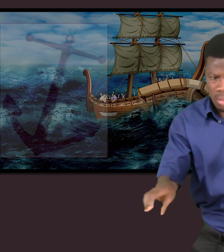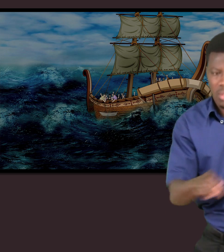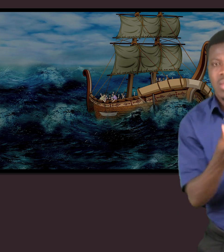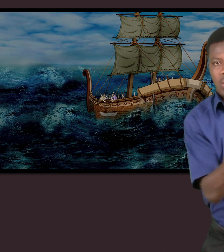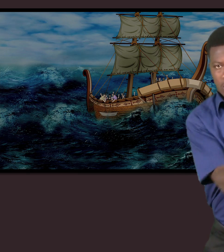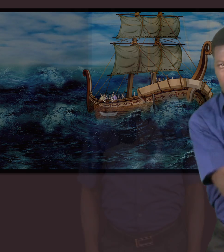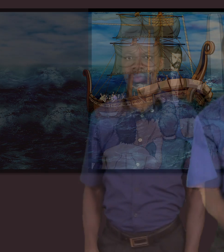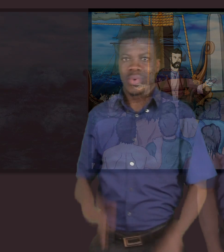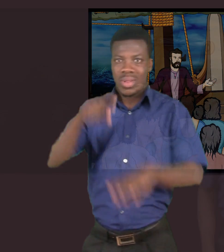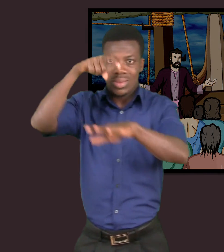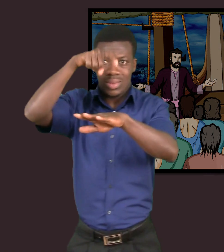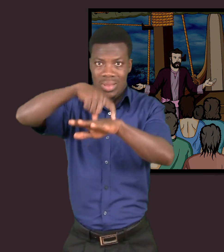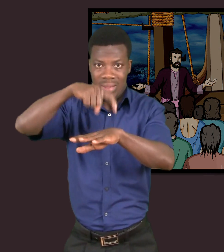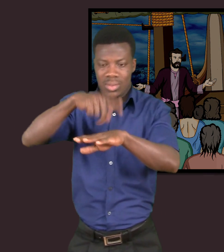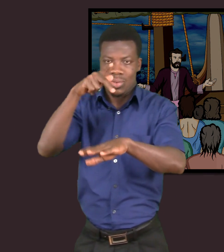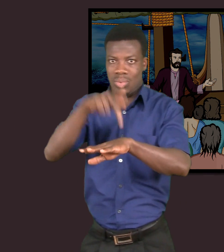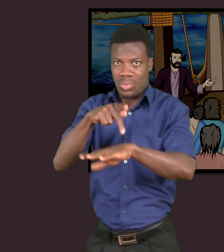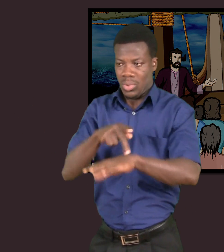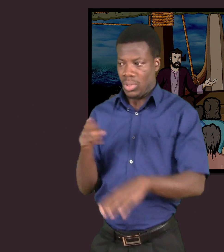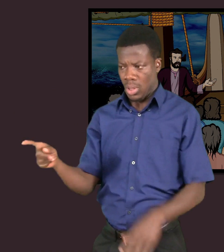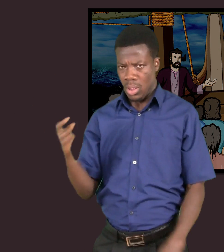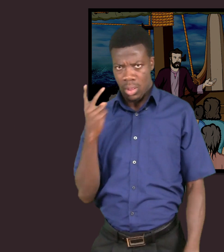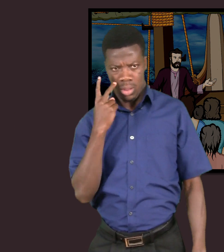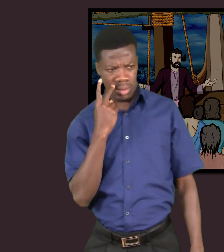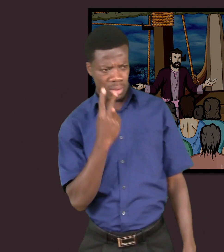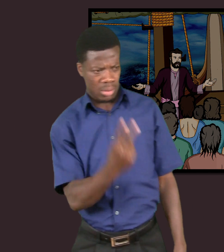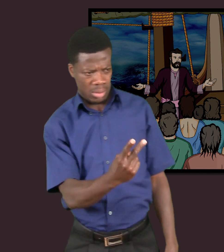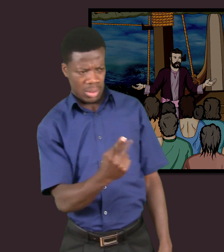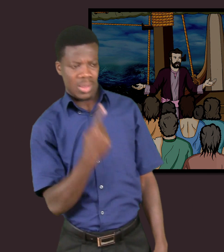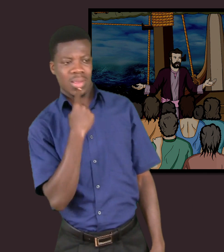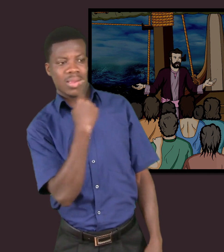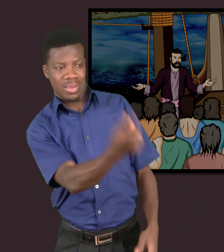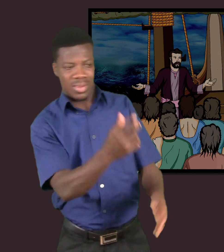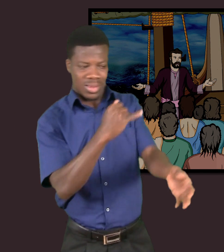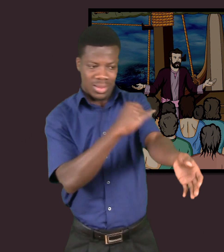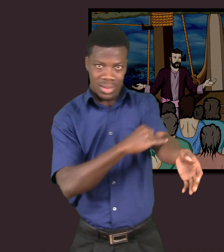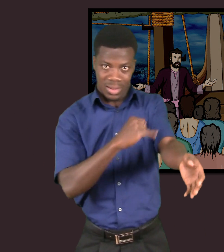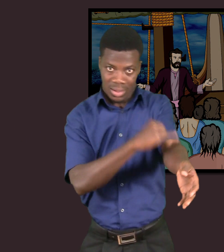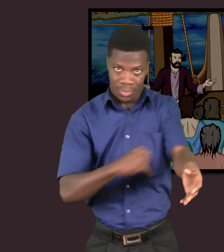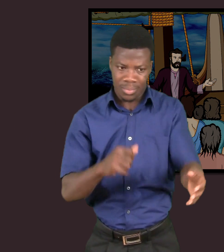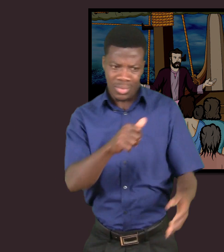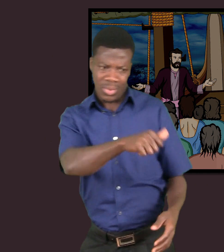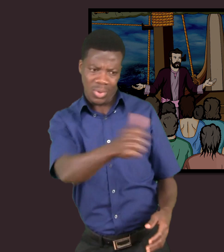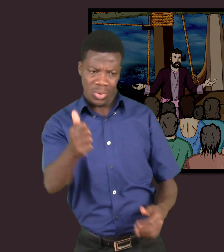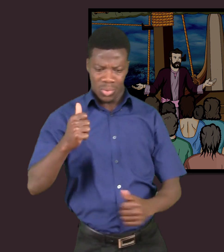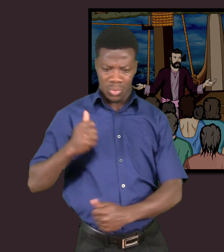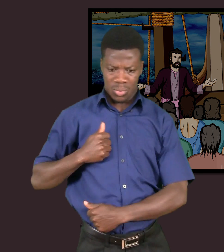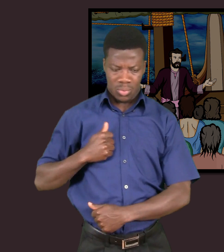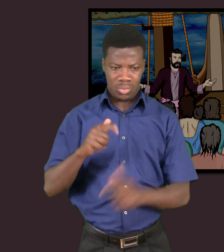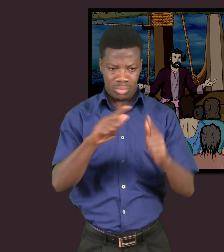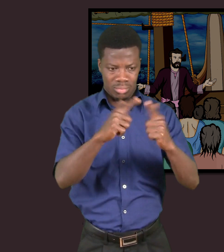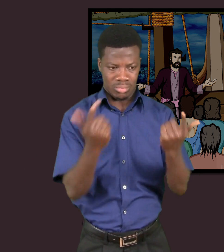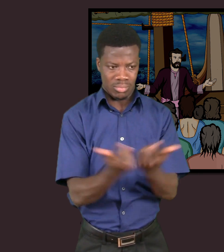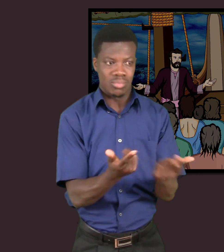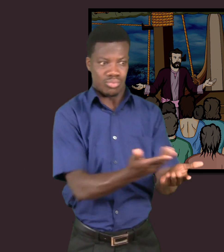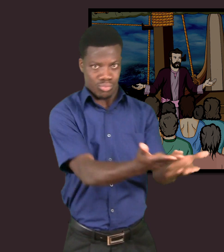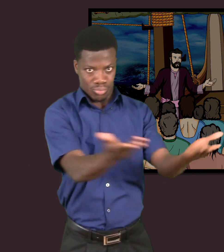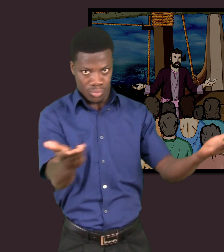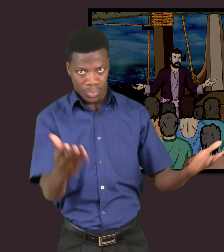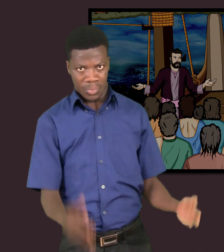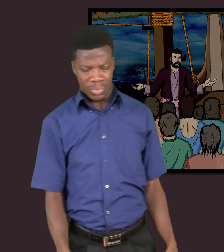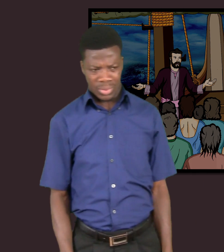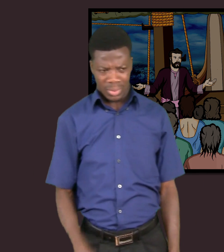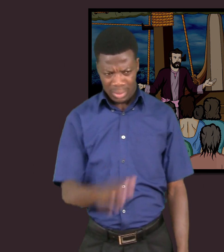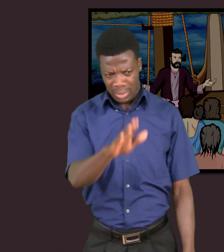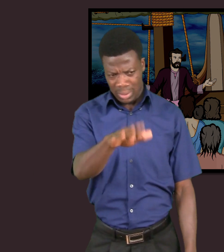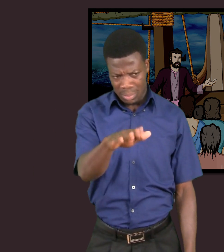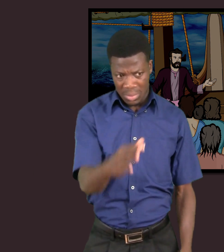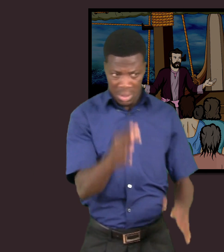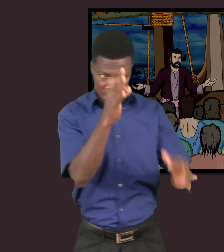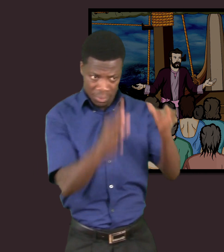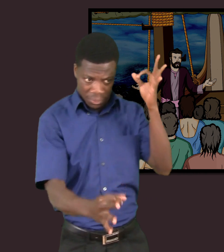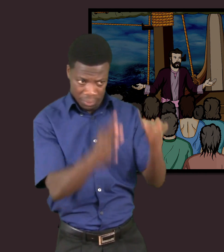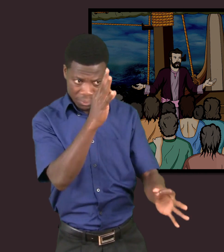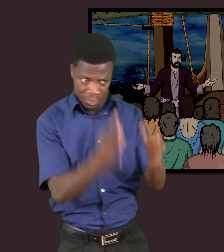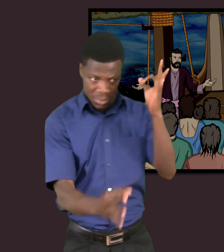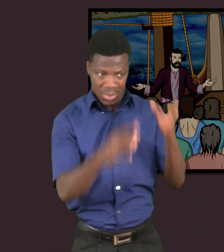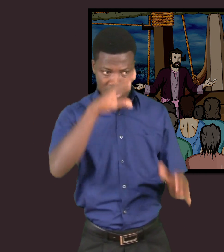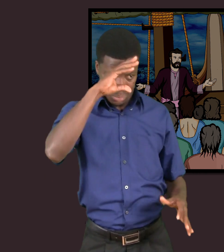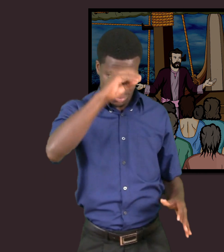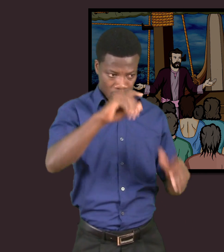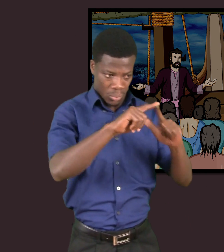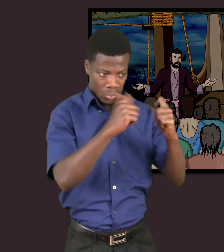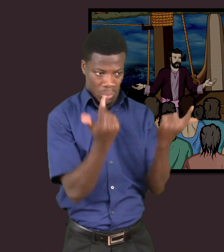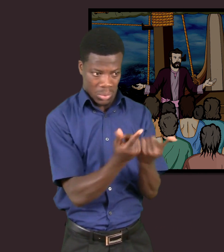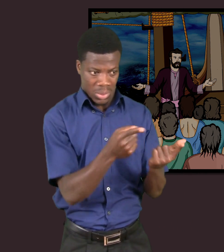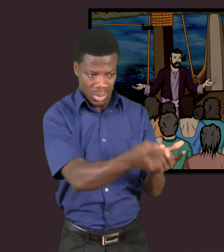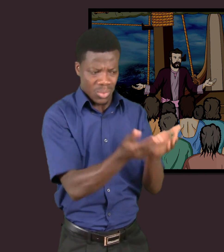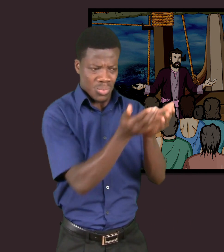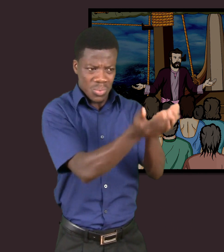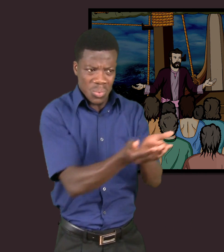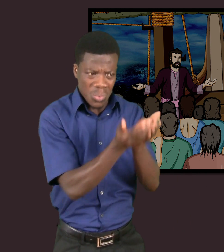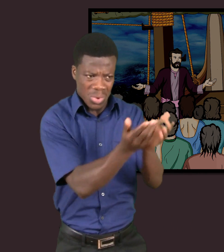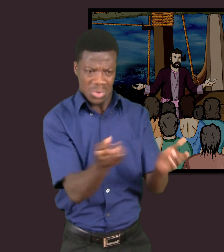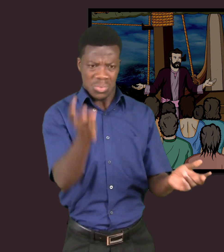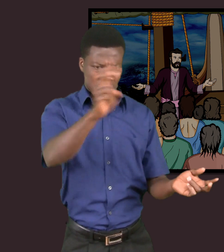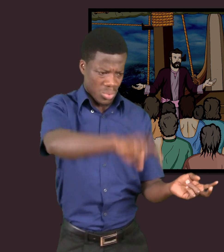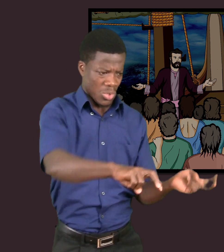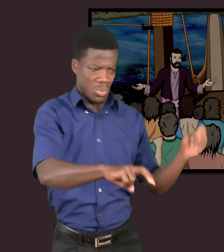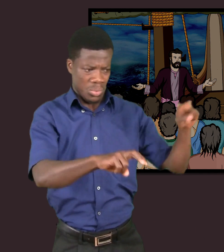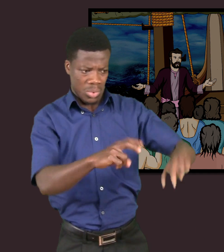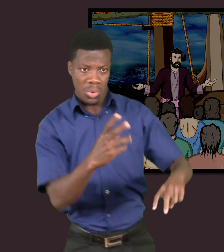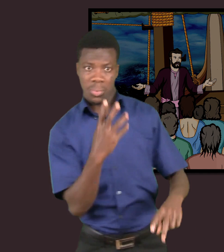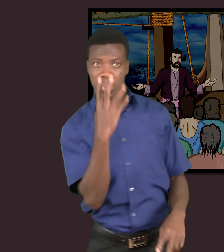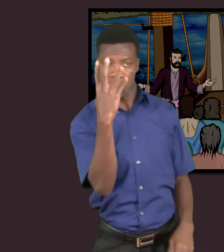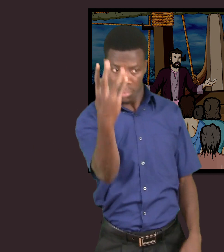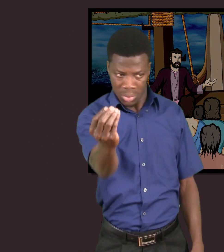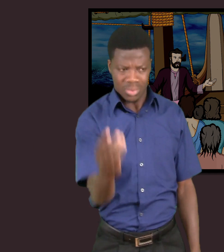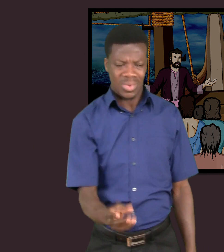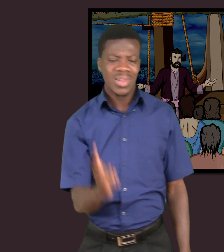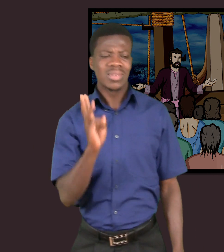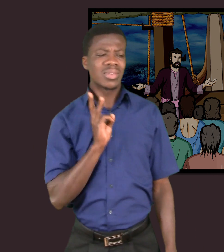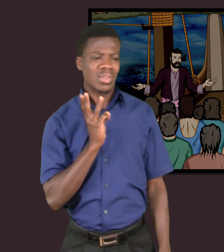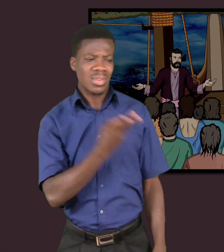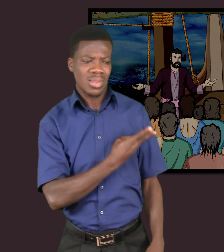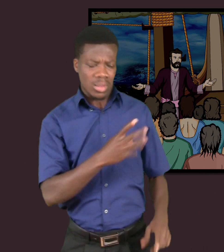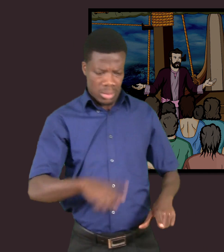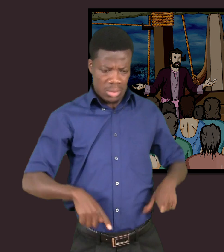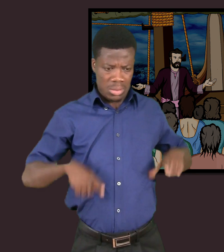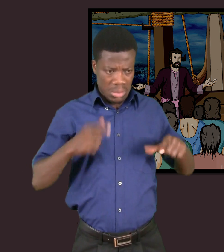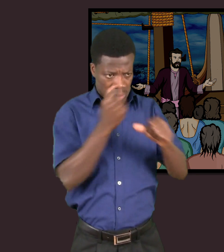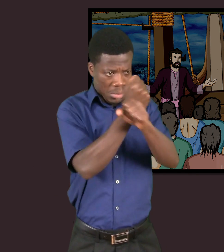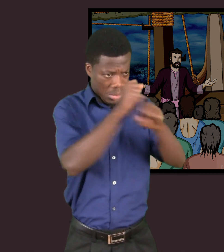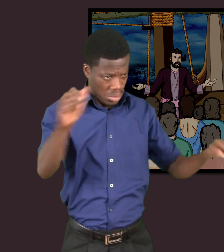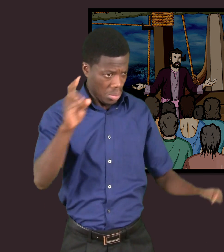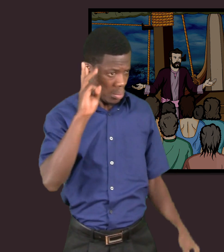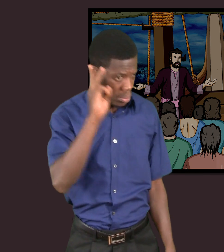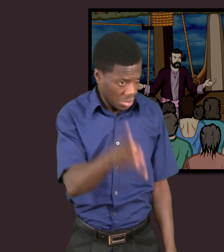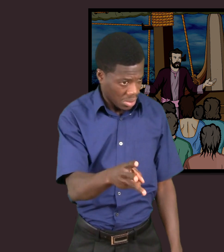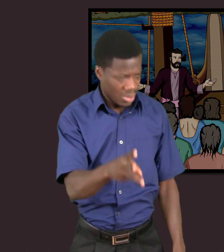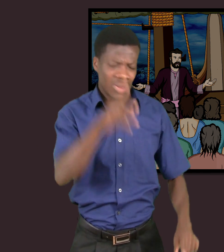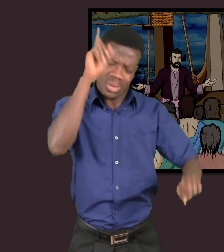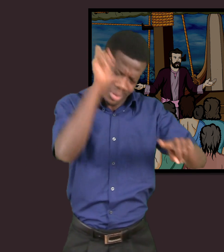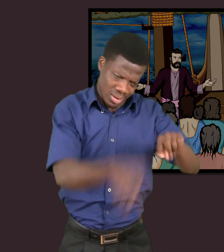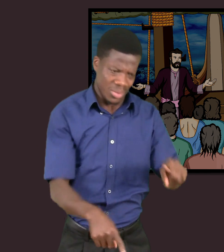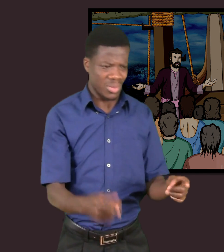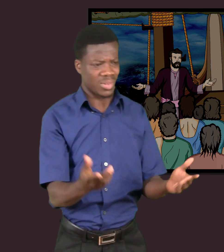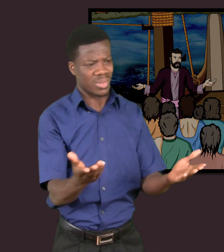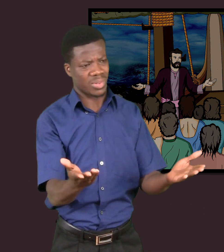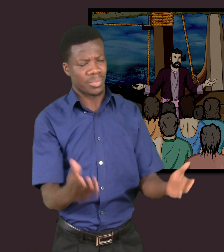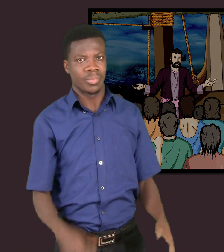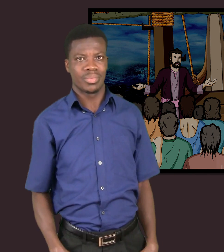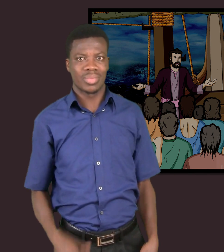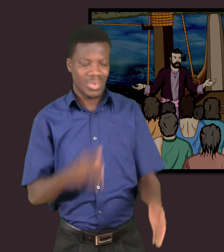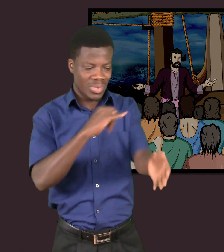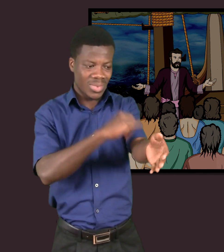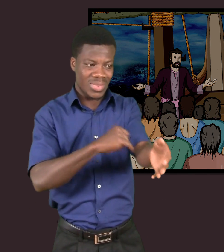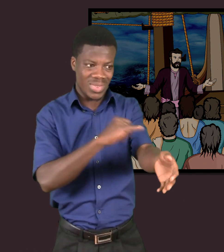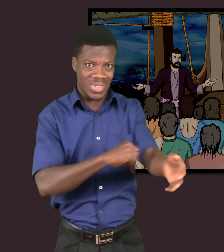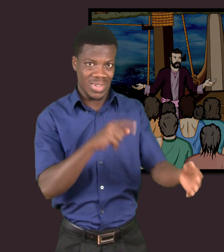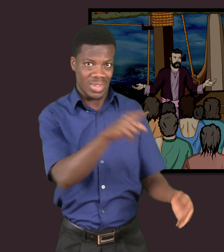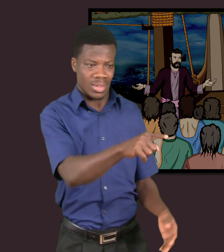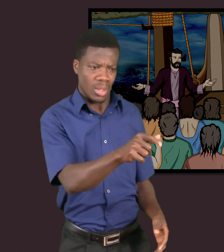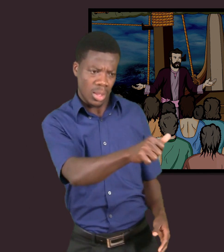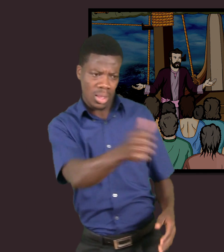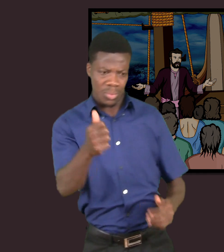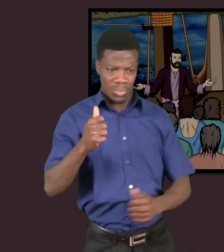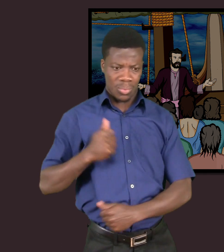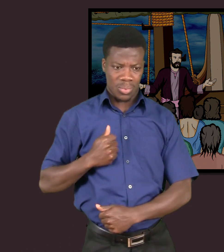But Paul said to the centurion and the soldiers, “Unless these men remain with the ship, you cannot be saved.”